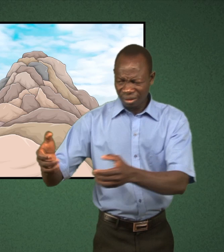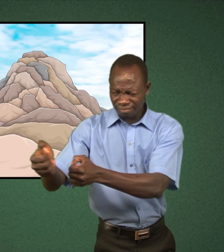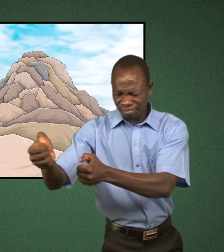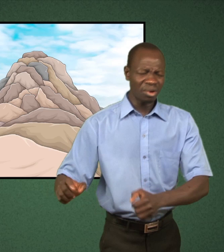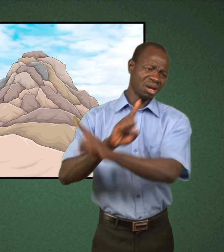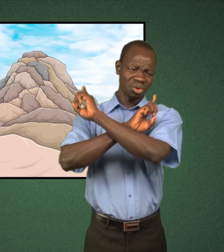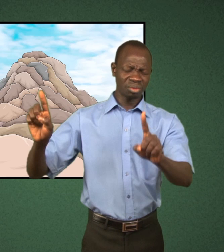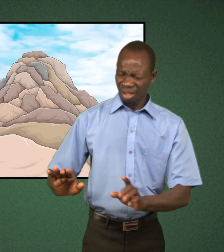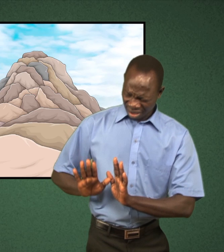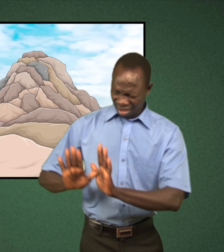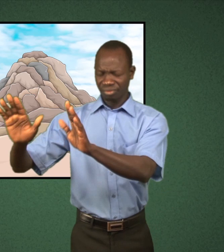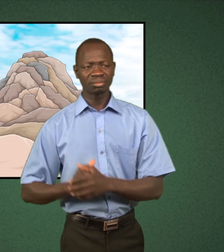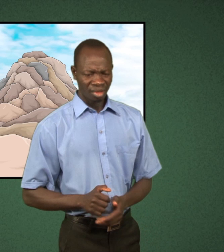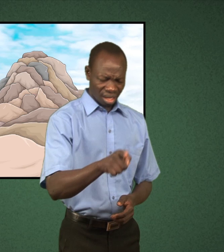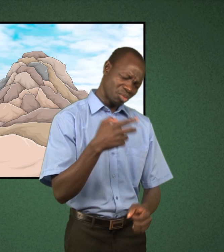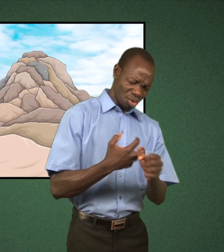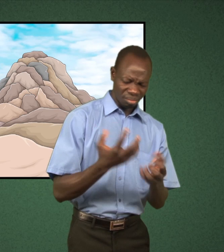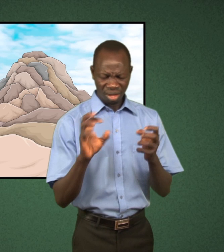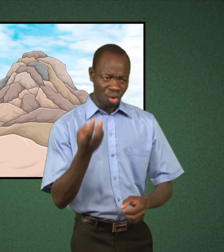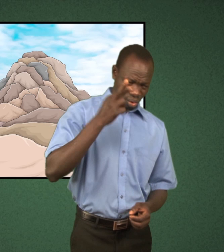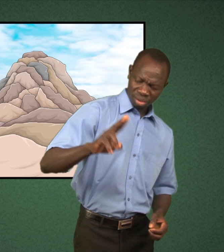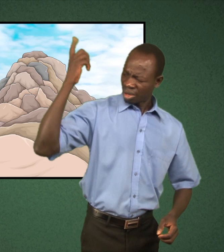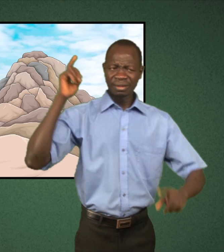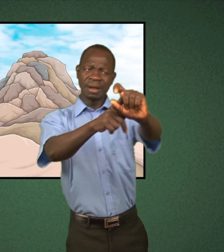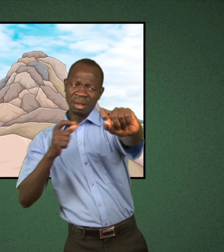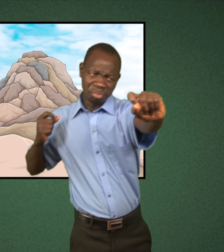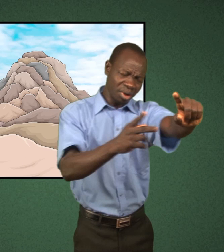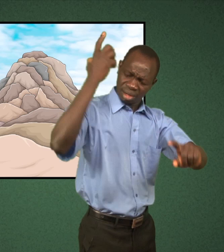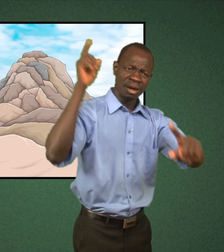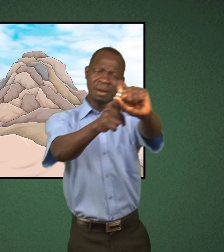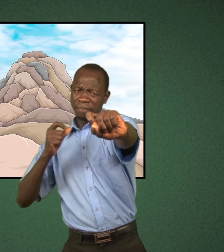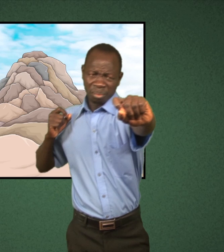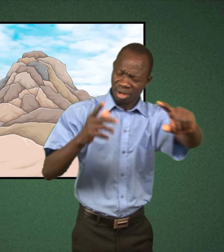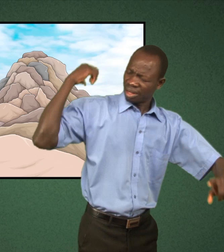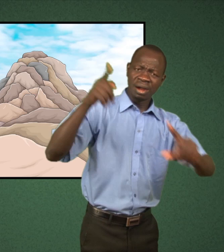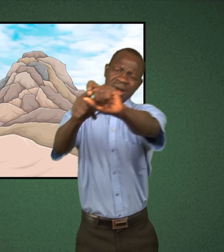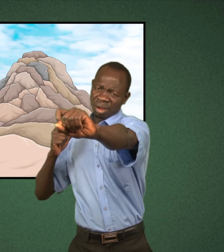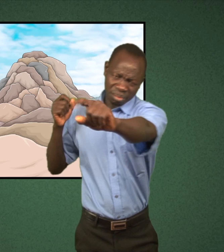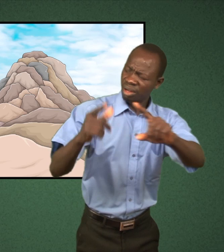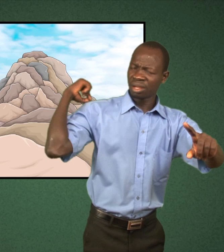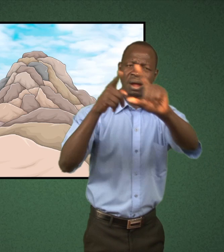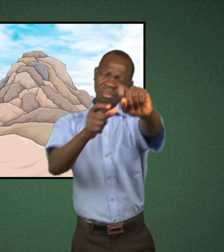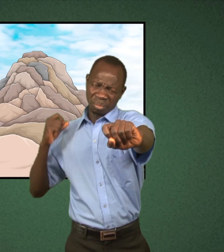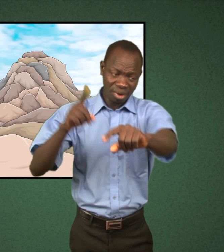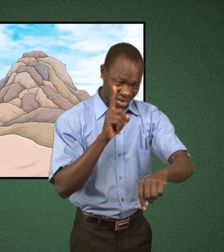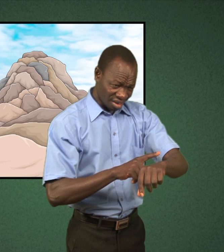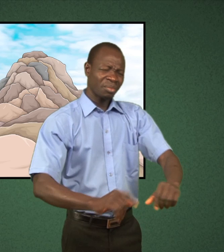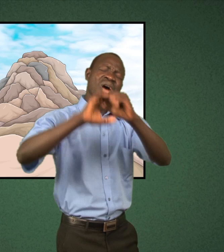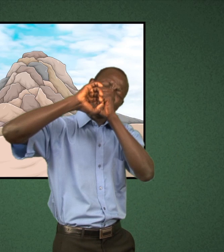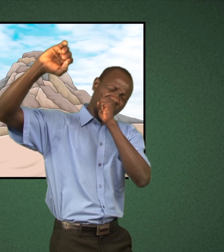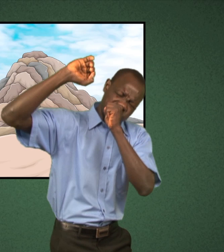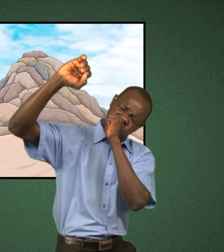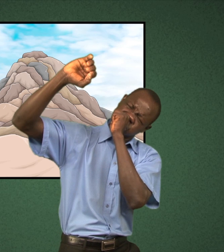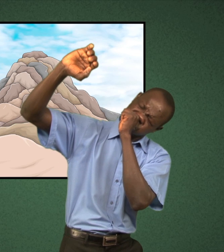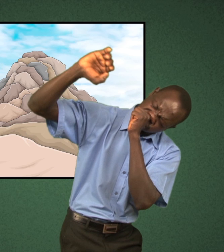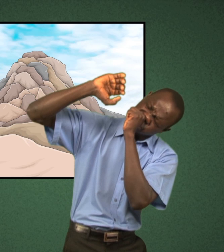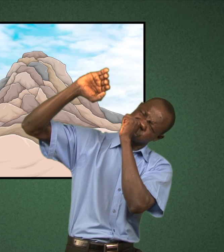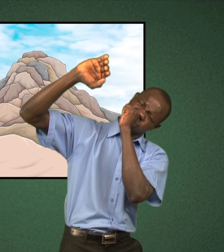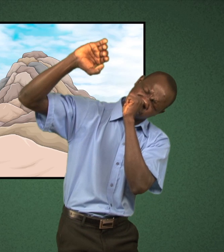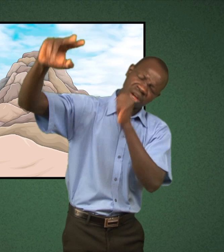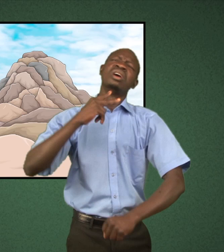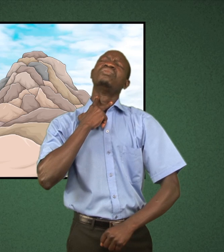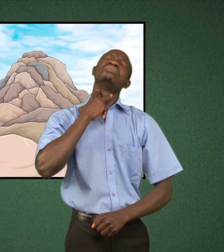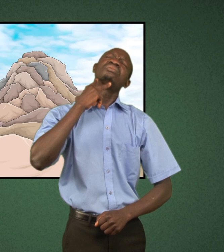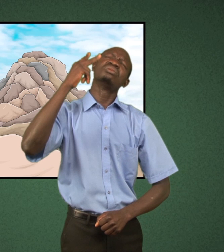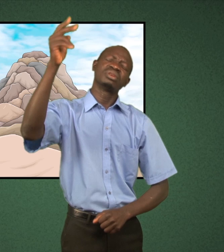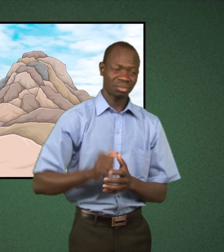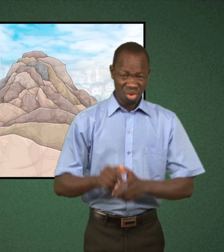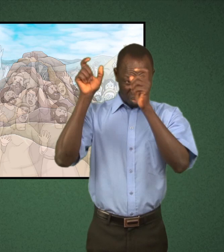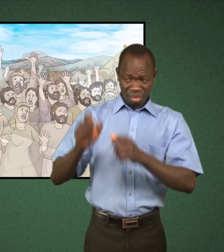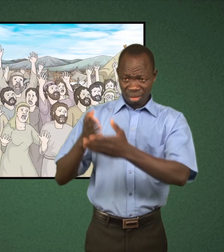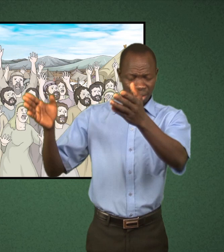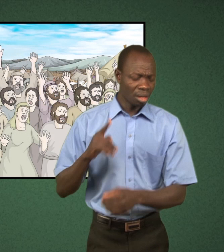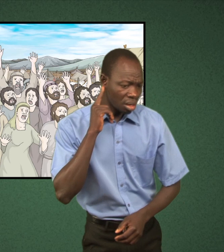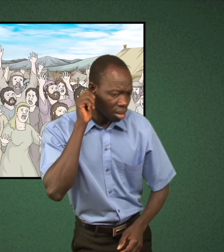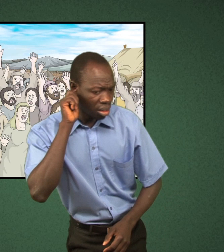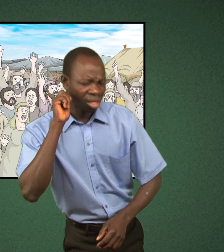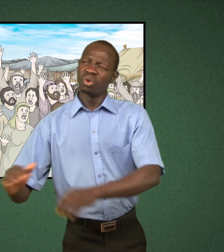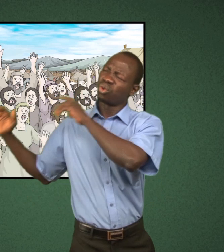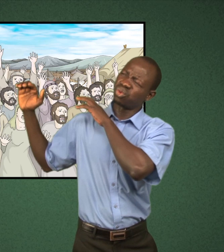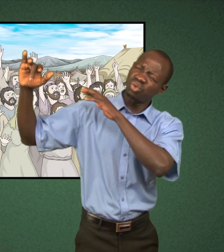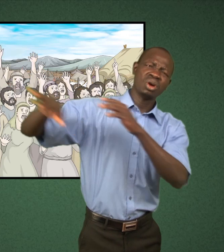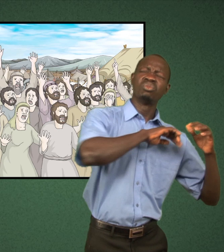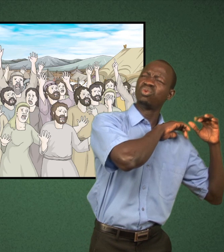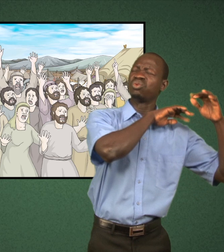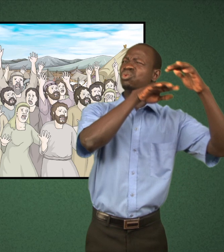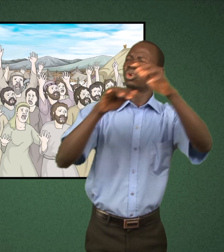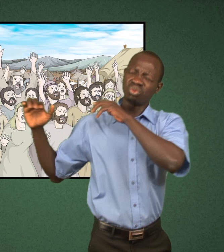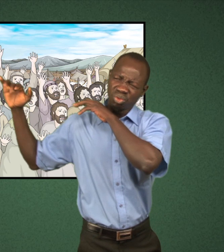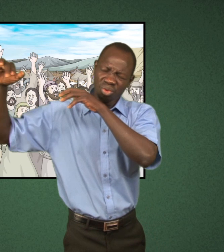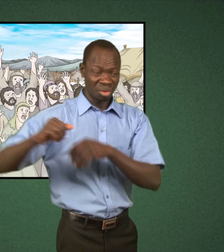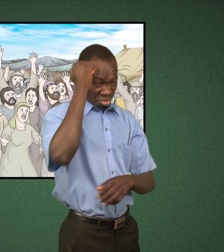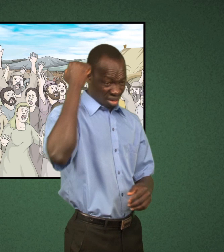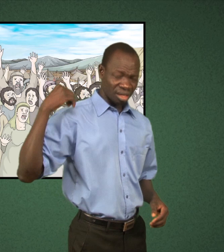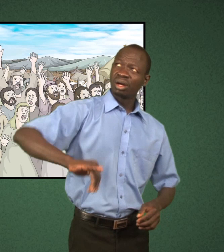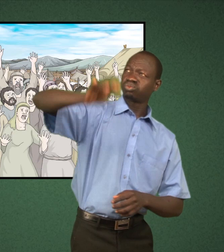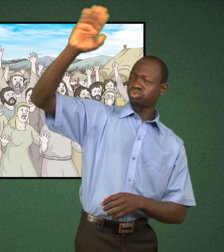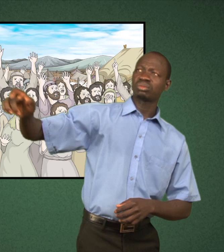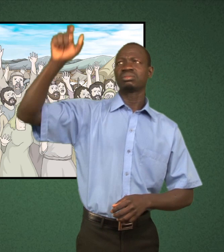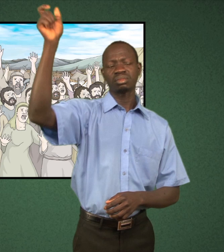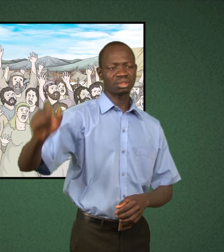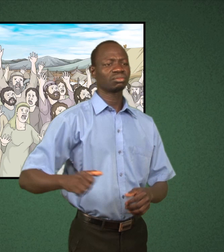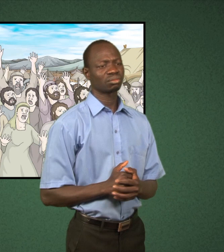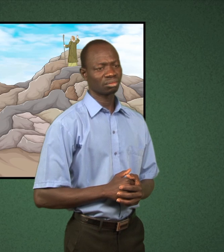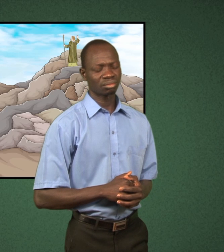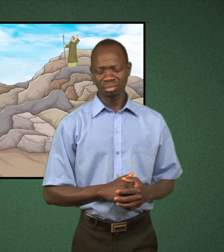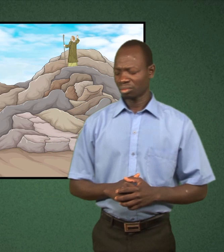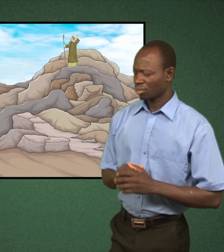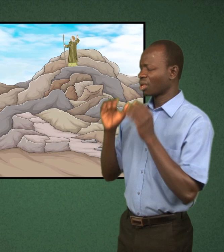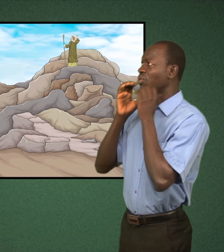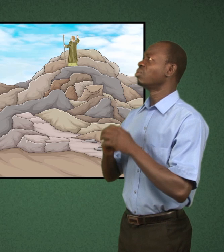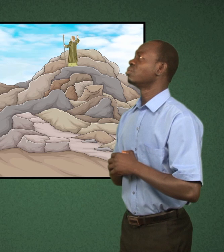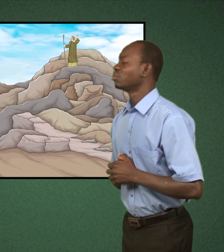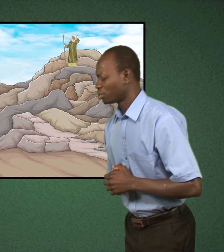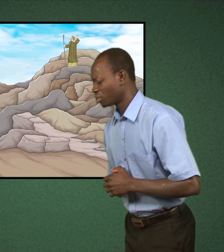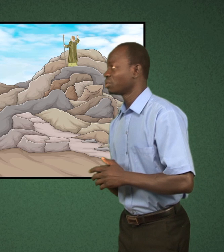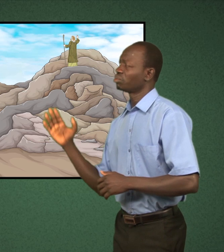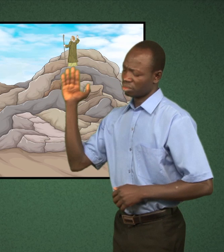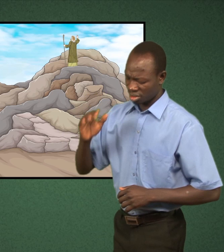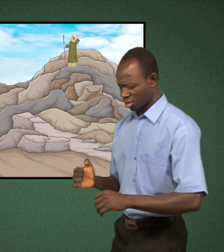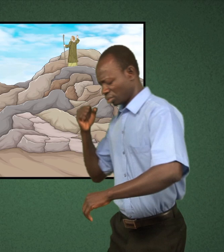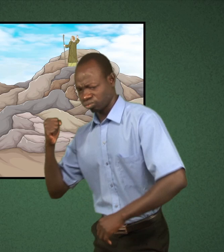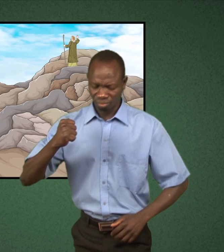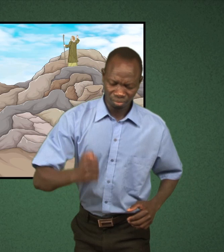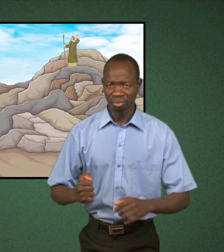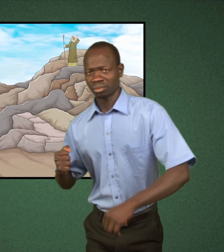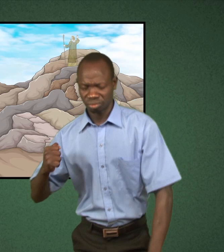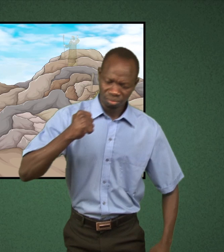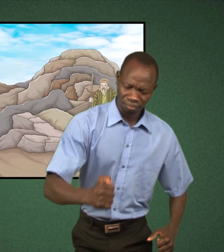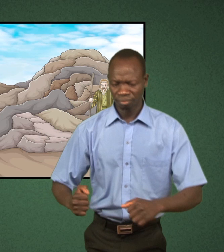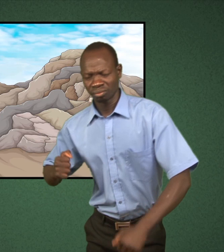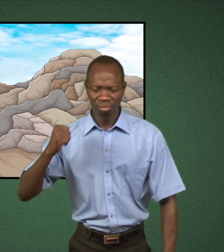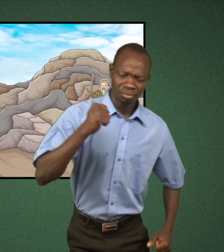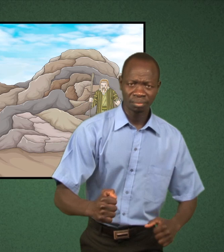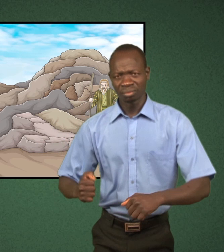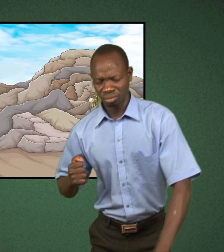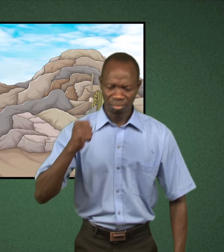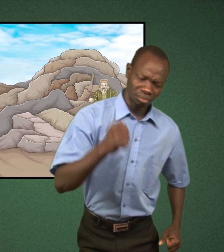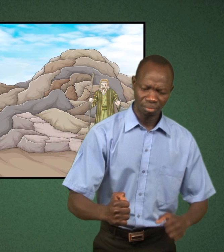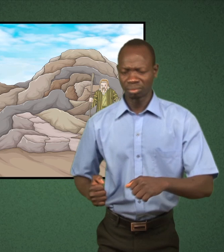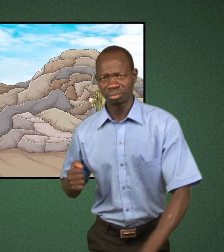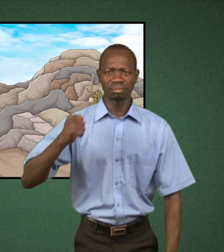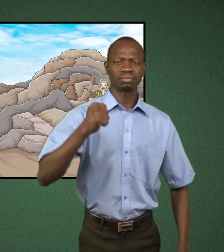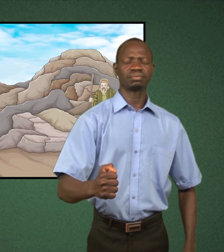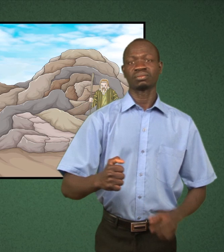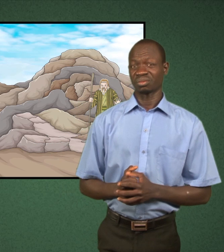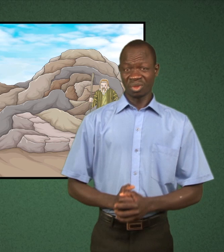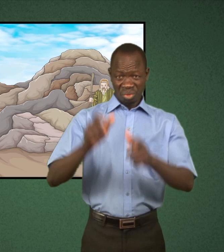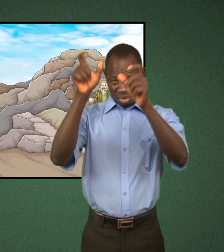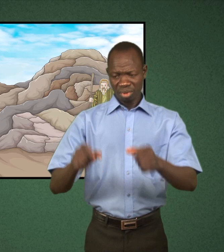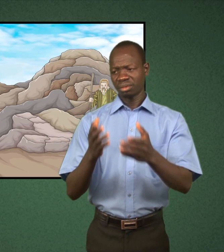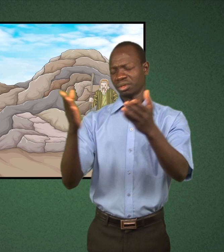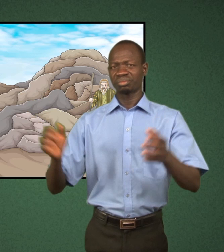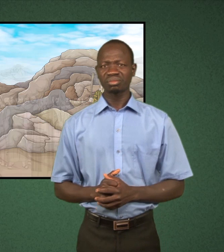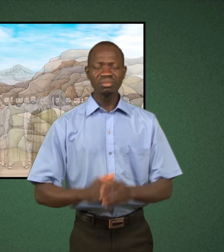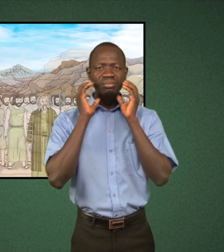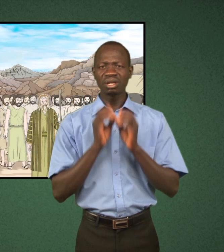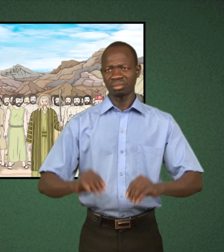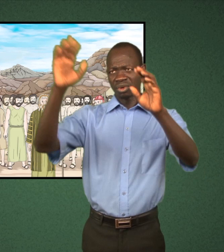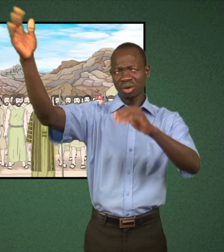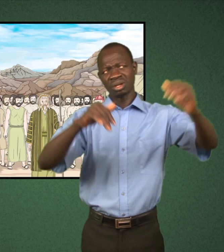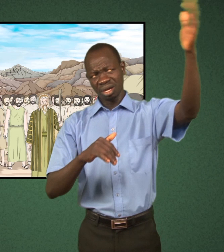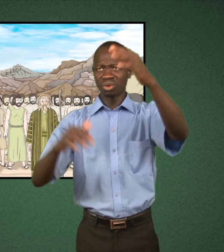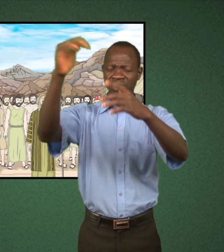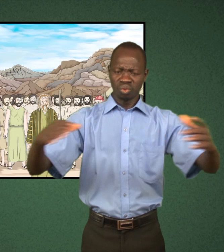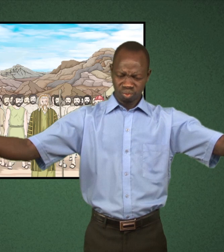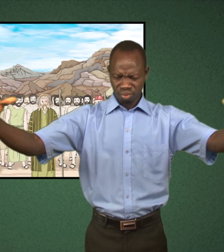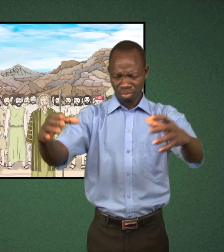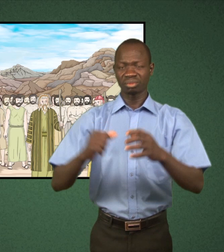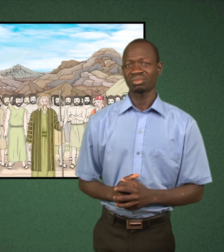No hand shall touch him, but he shall surely be stoned or shot with arrows—whether man or beast, he must not live.’ Only when the ram’s horn sounds a long blast may they approach the mountain.”